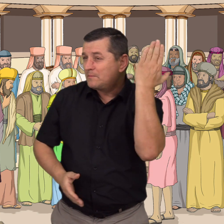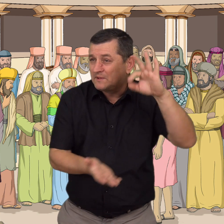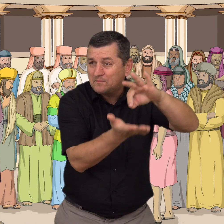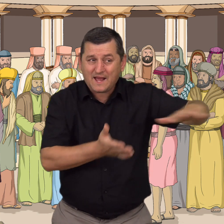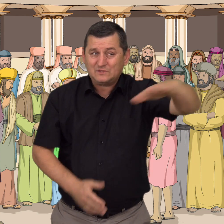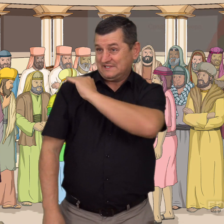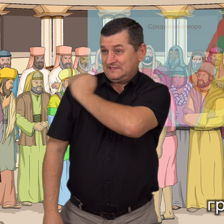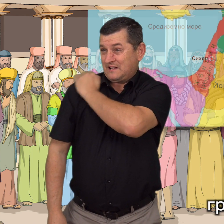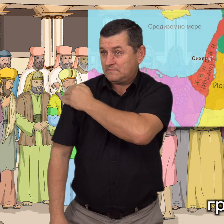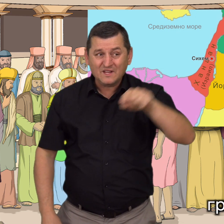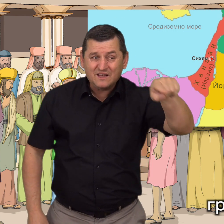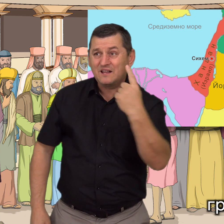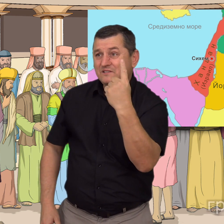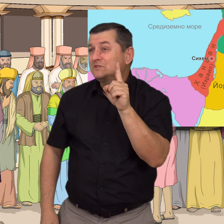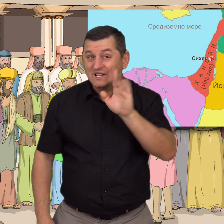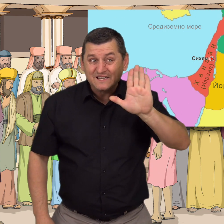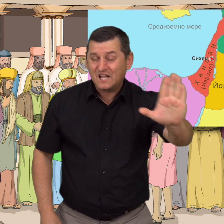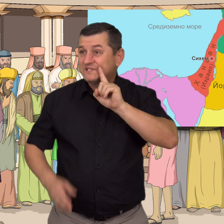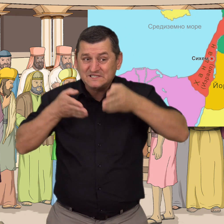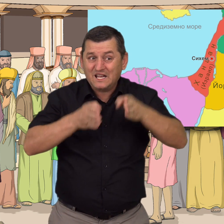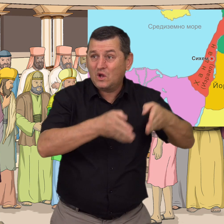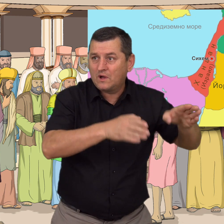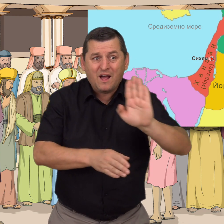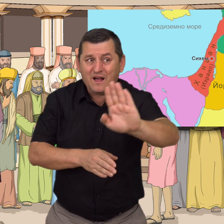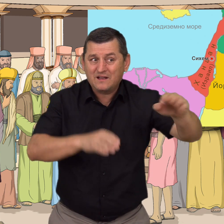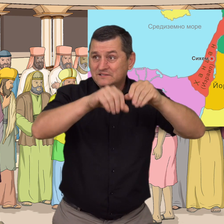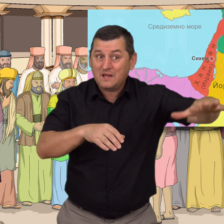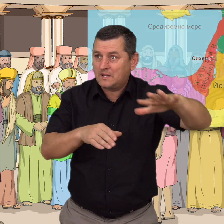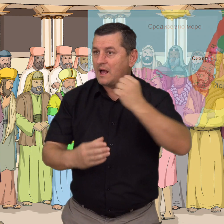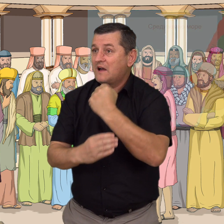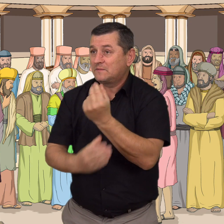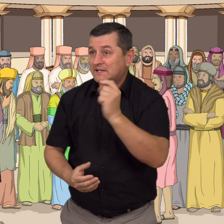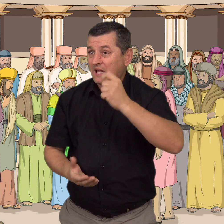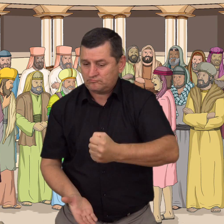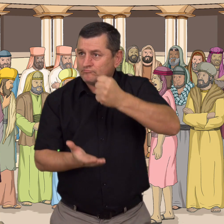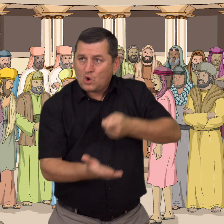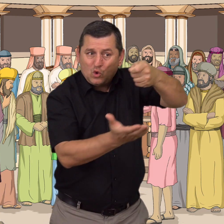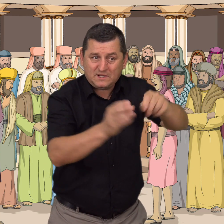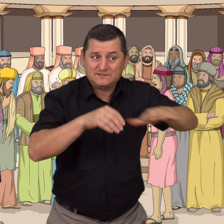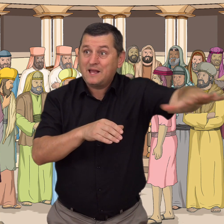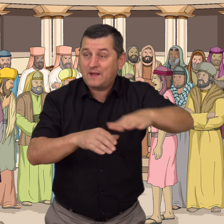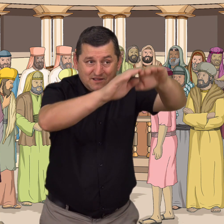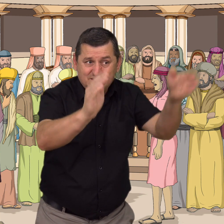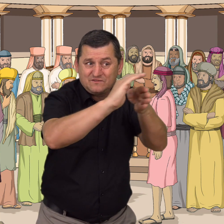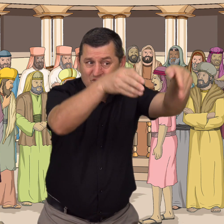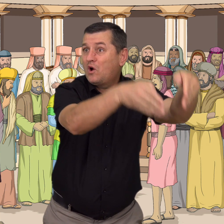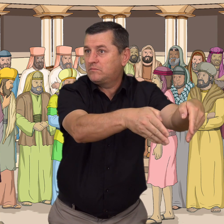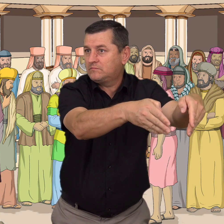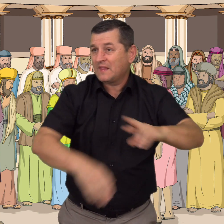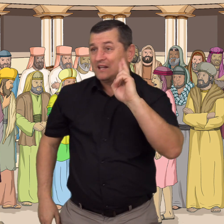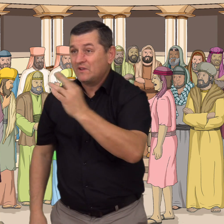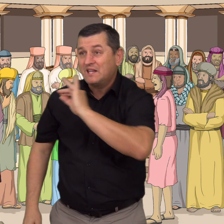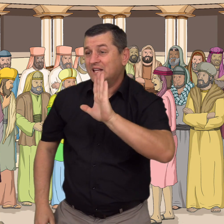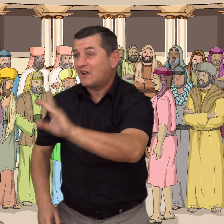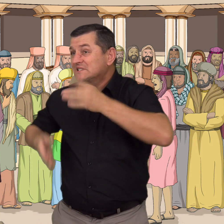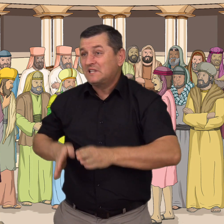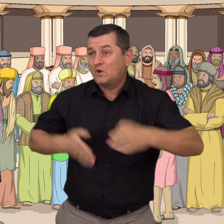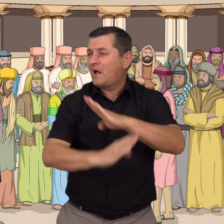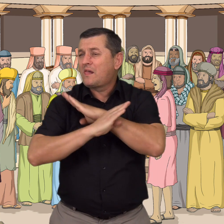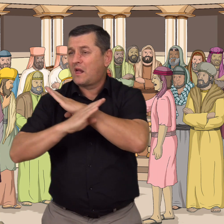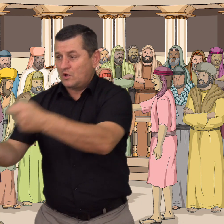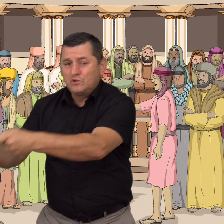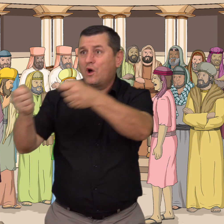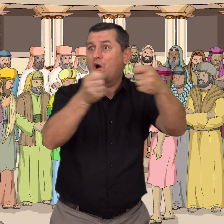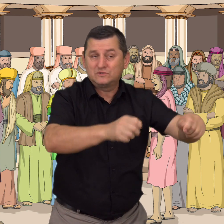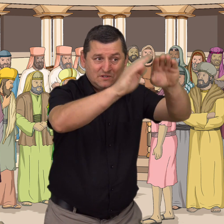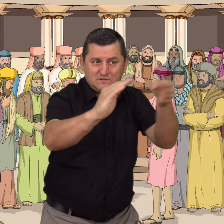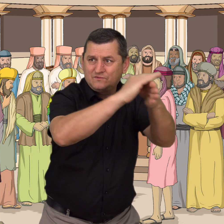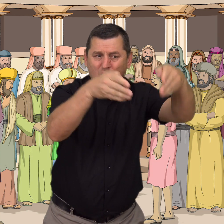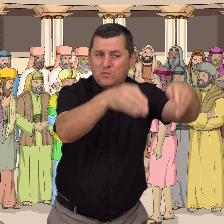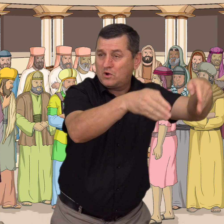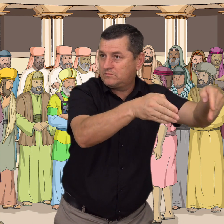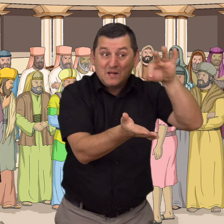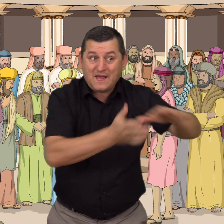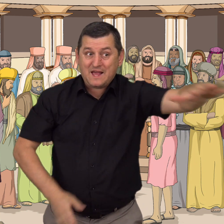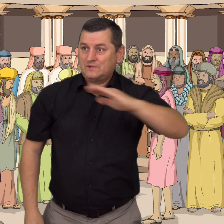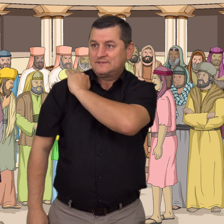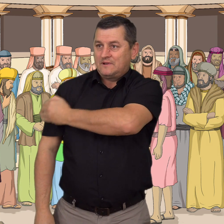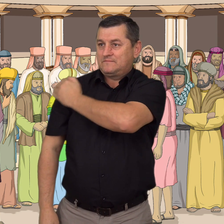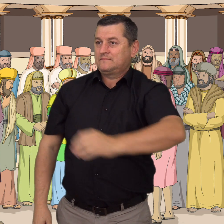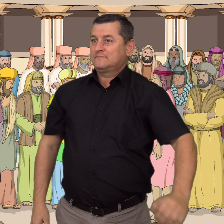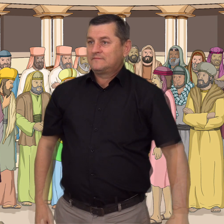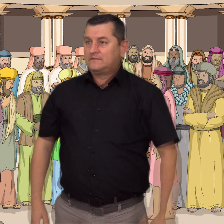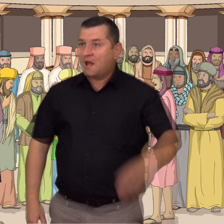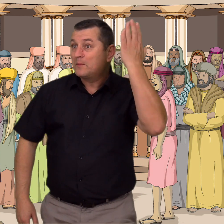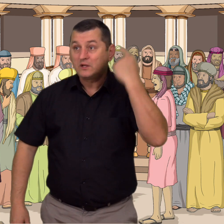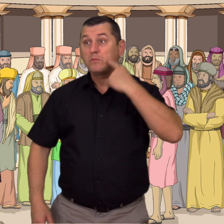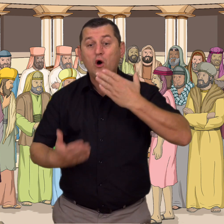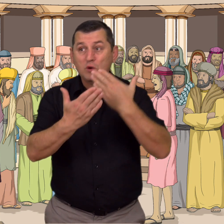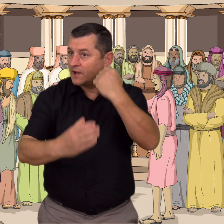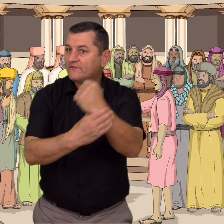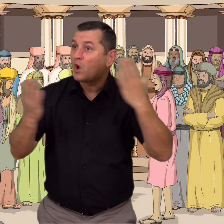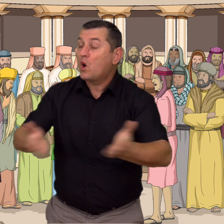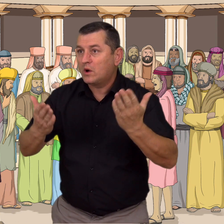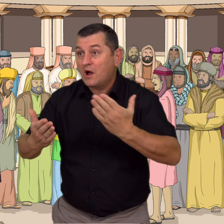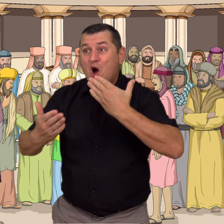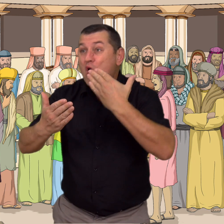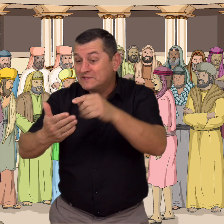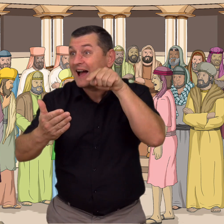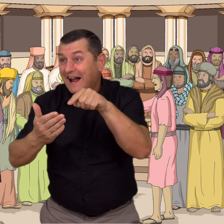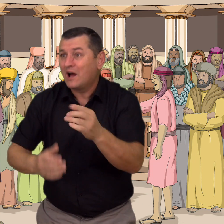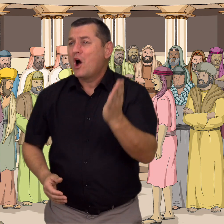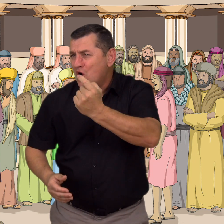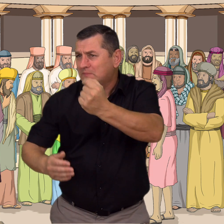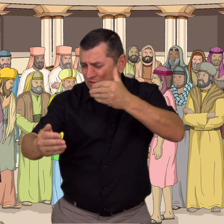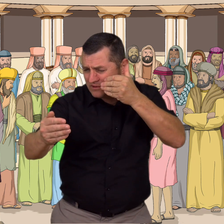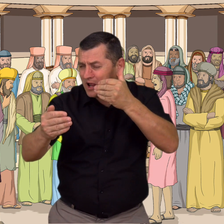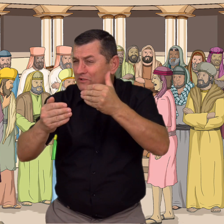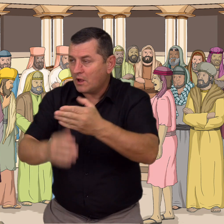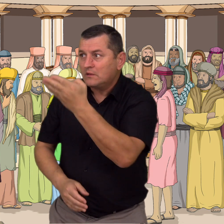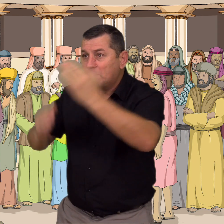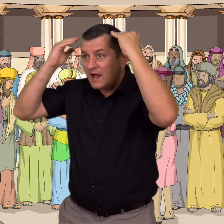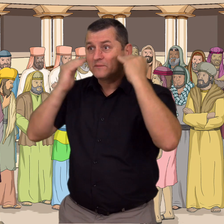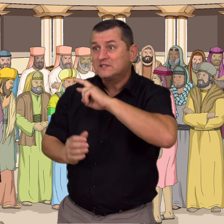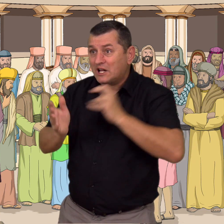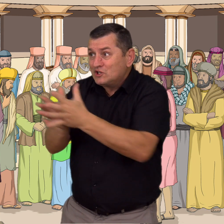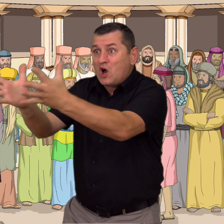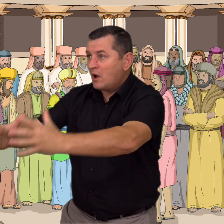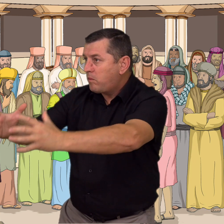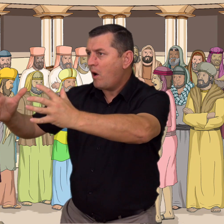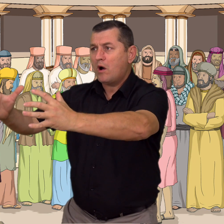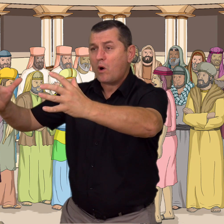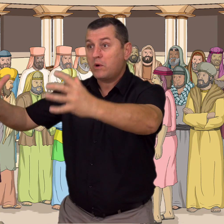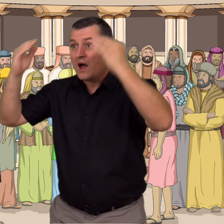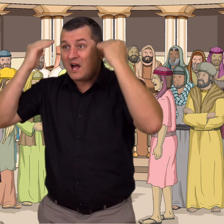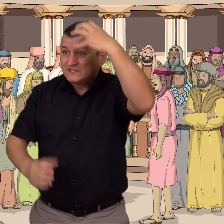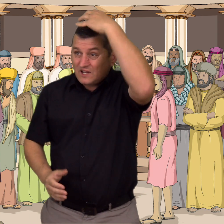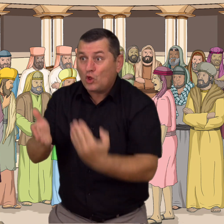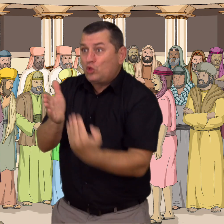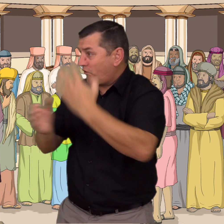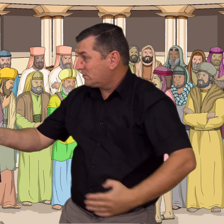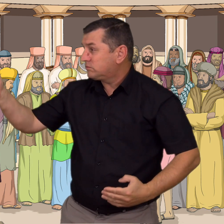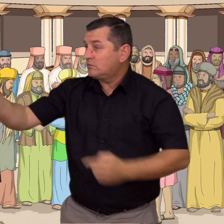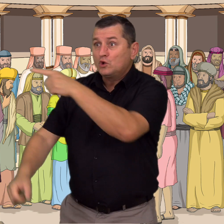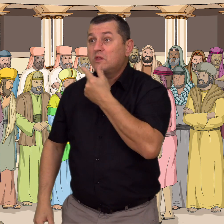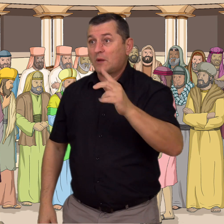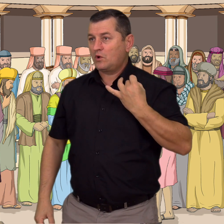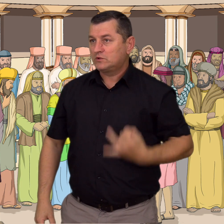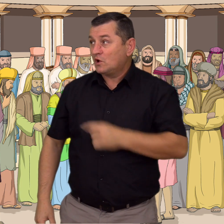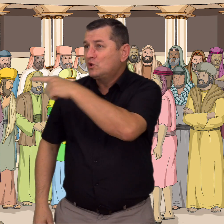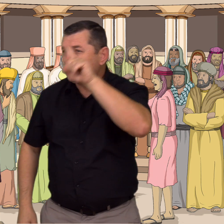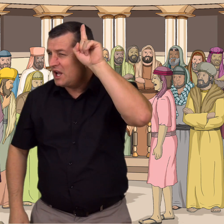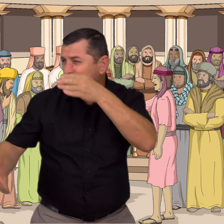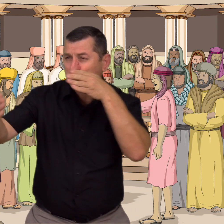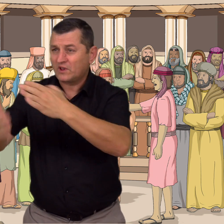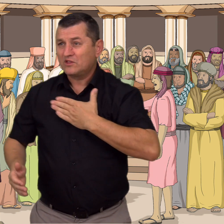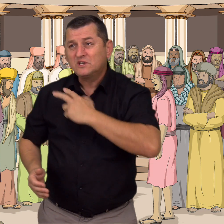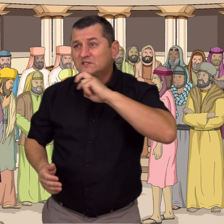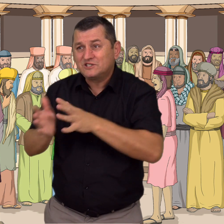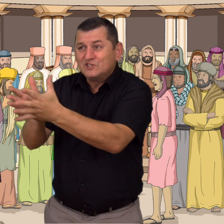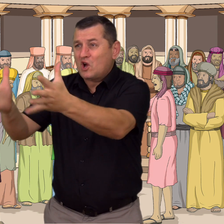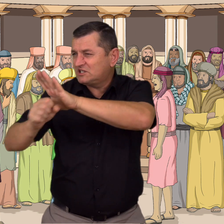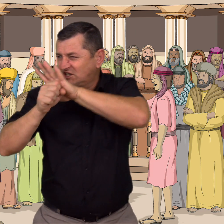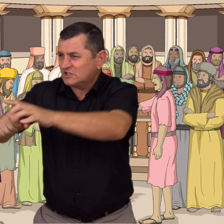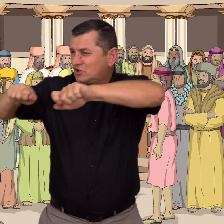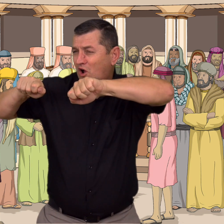Their bones were carried back to Shechem and placed in the tomb that Abraham had bought from the sons of Hamor at Shechem for a price he paid in silver. As the time drew near for God to fulfill His promise to Abraham, our people in Egypt increased greatly in number. Then another king, who knew nothing of Joseph, arose over Egypt.